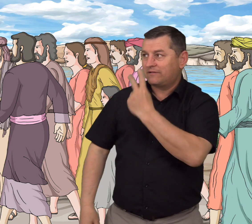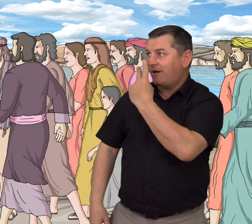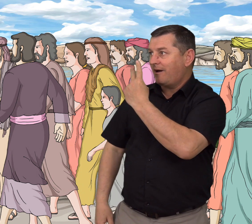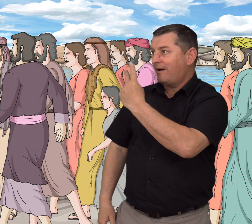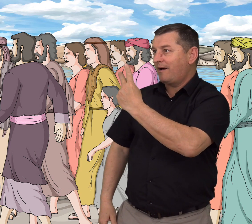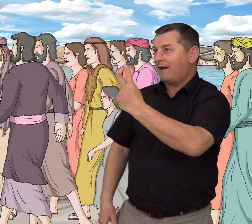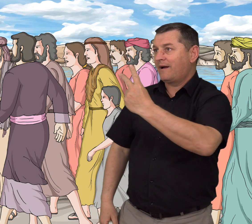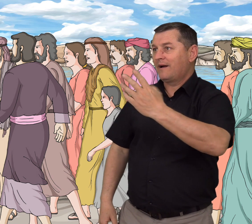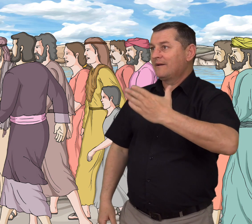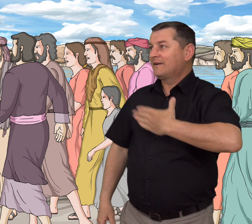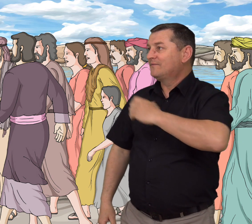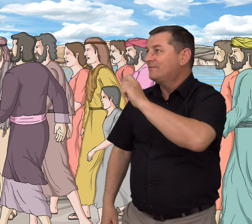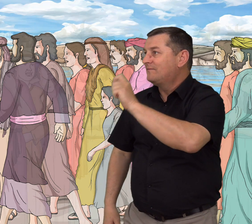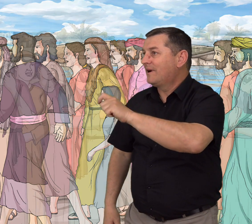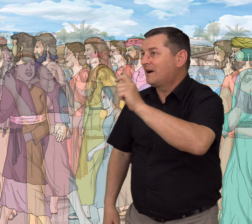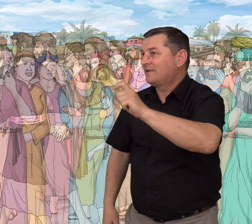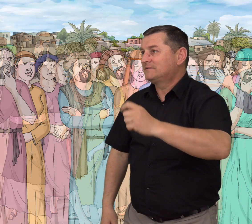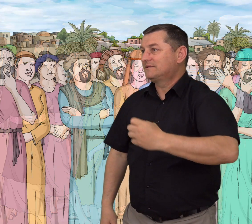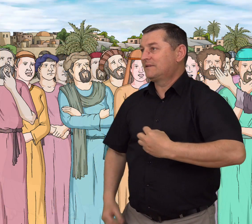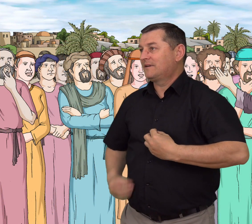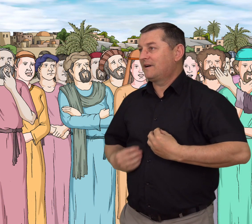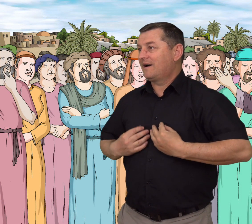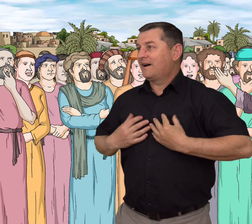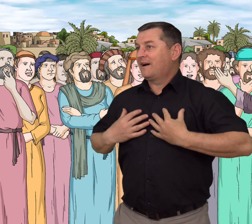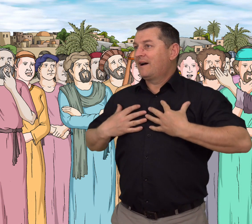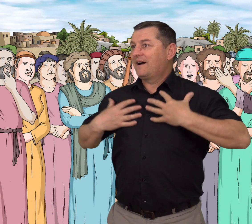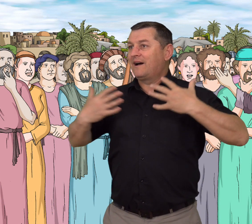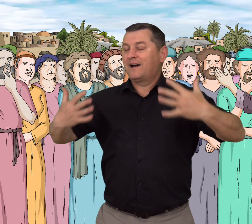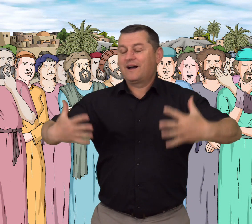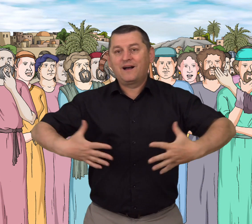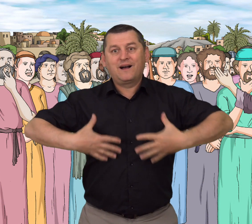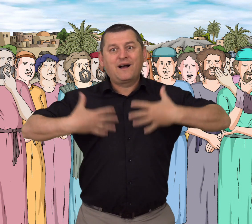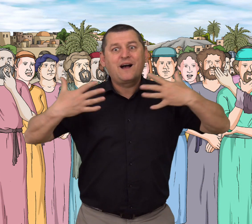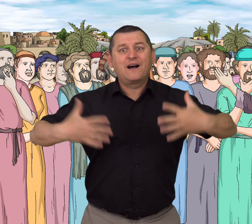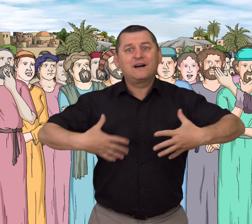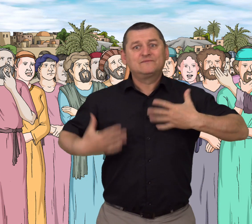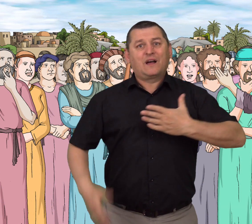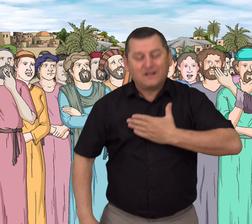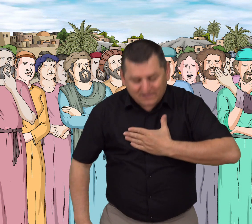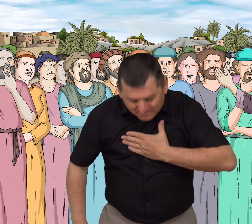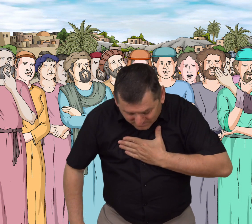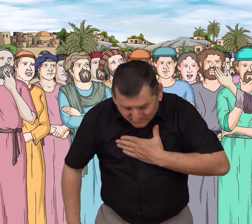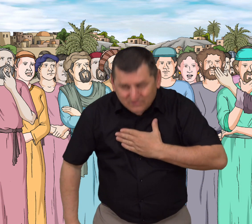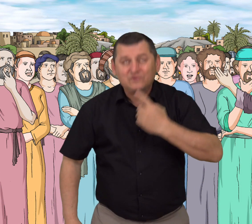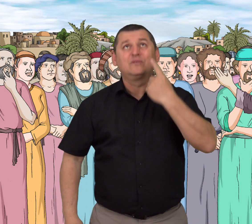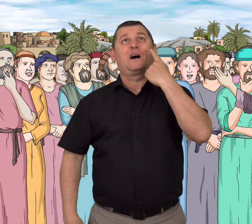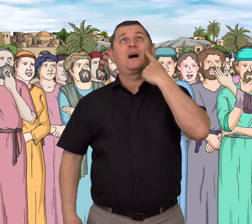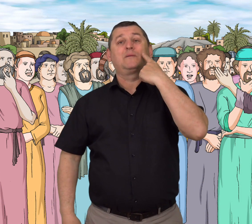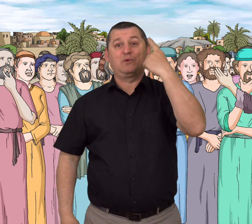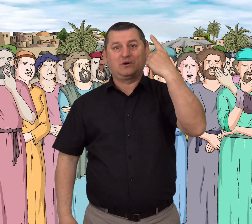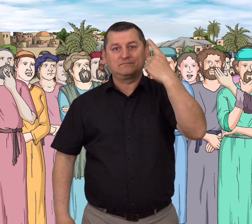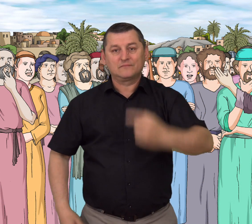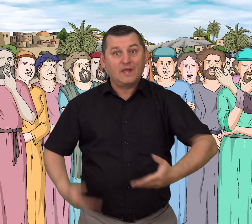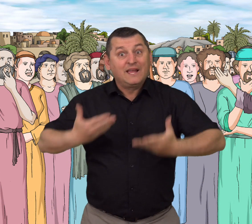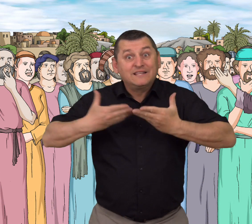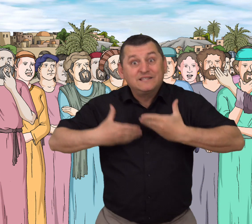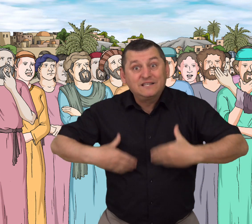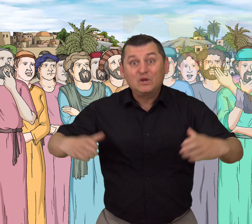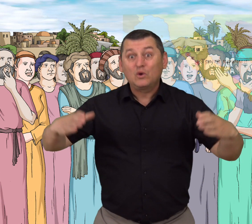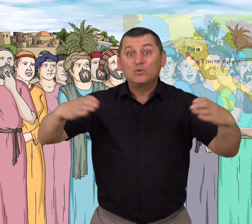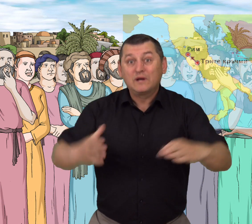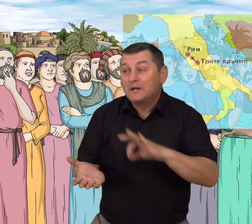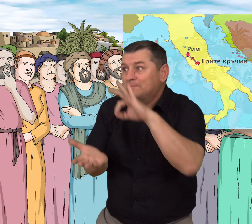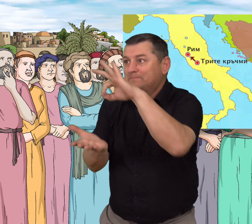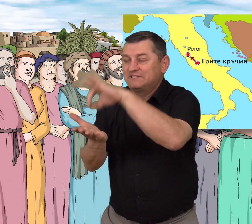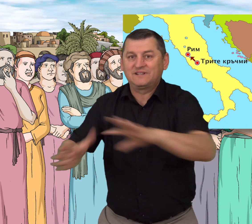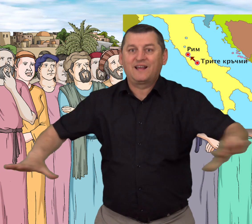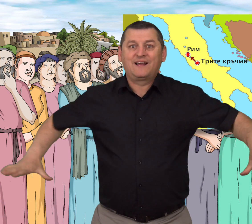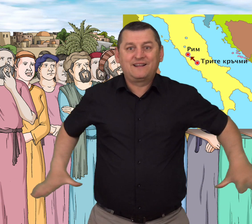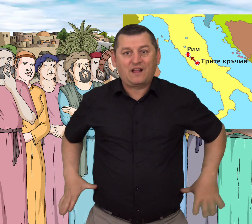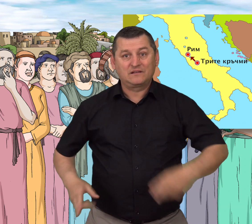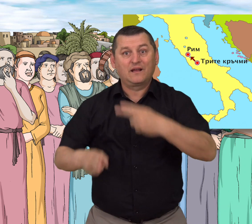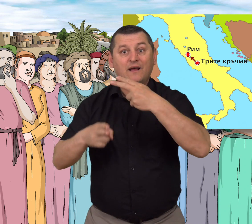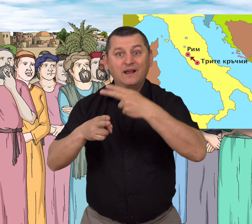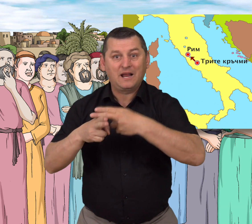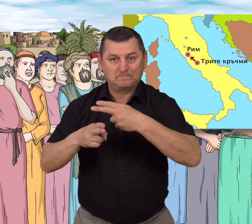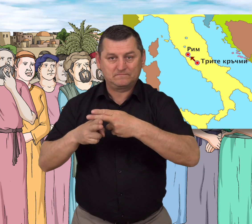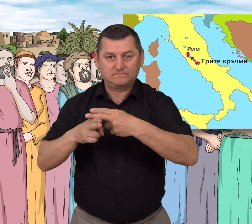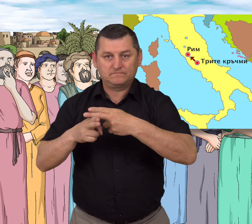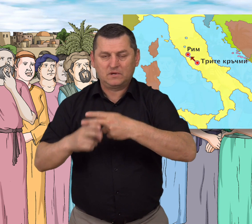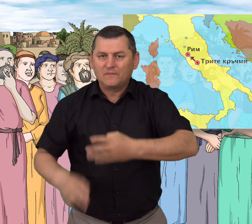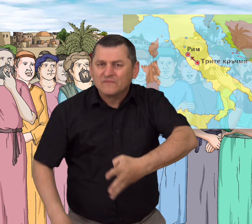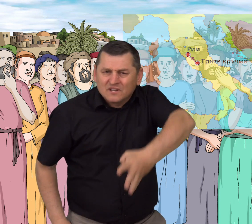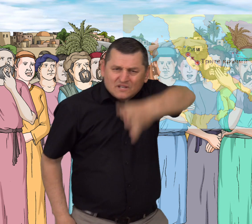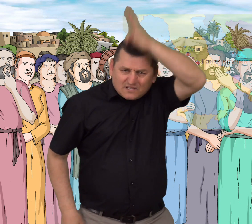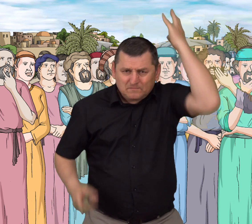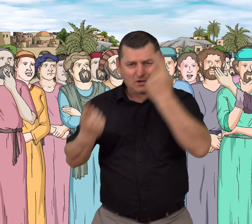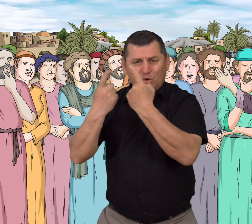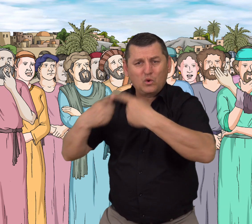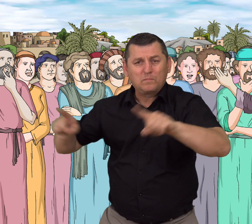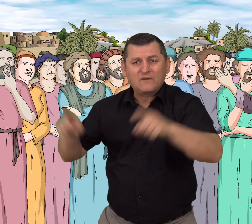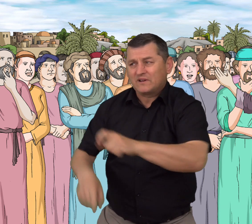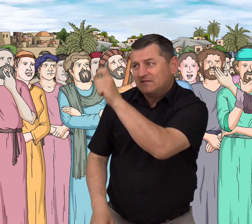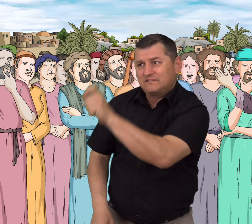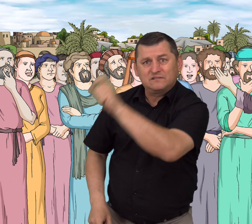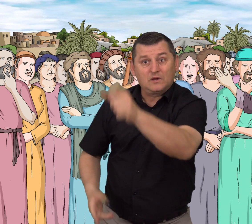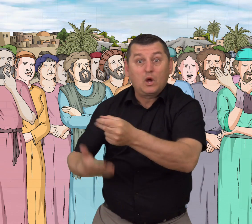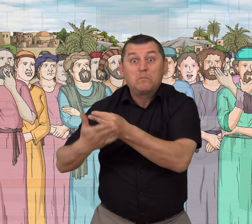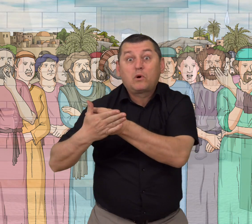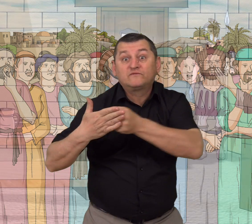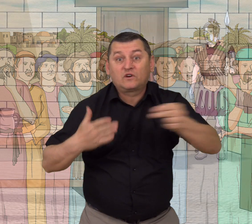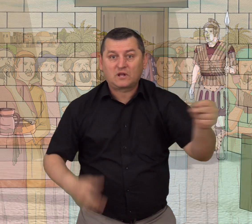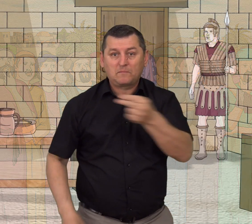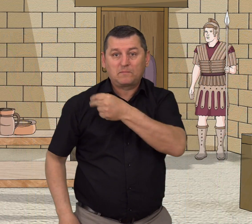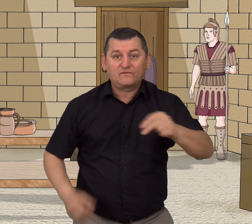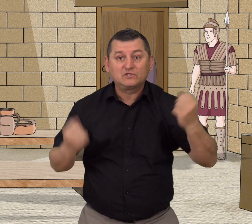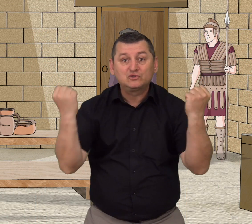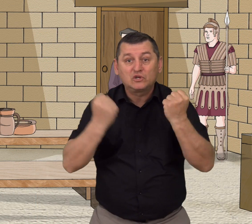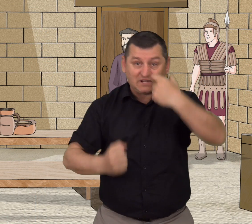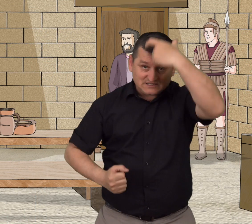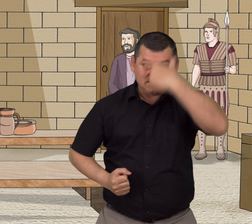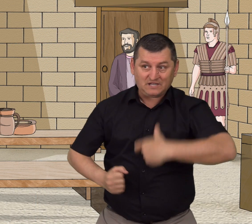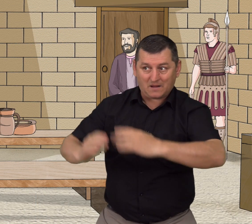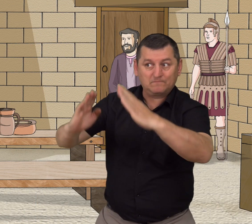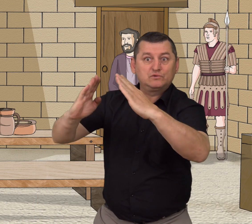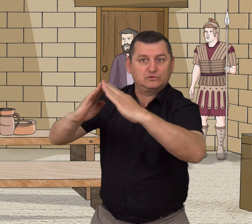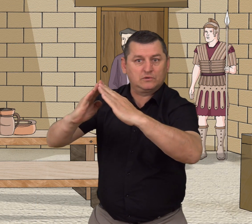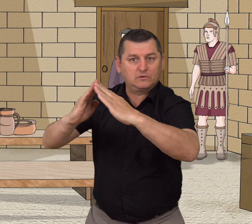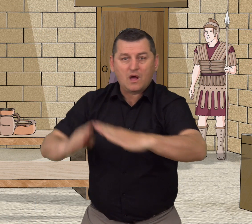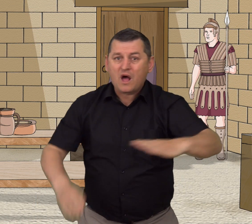When Paul saw them, he was encouraged and gave thanks to God.